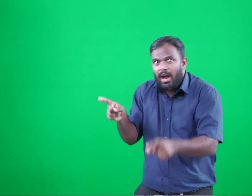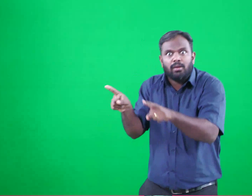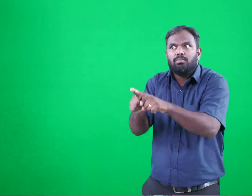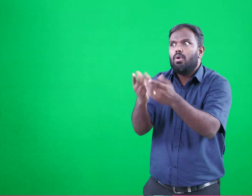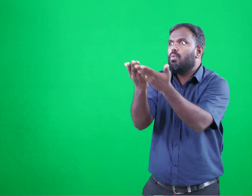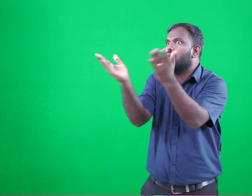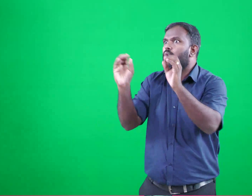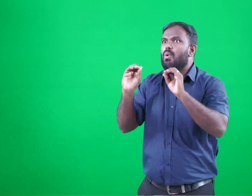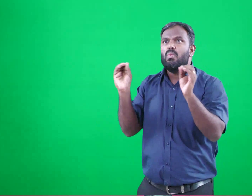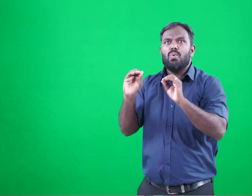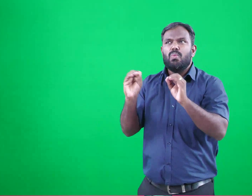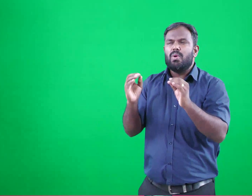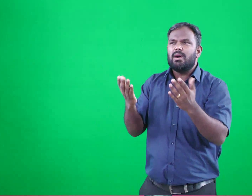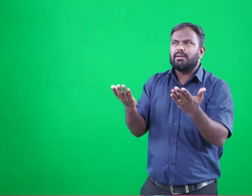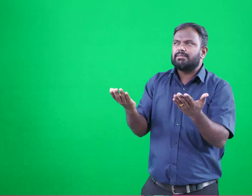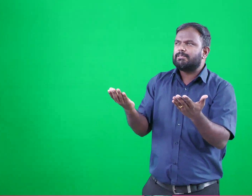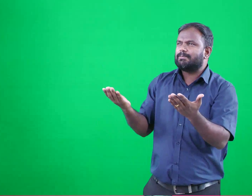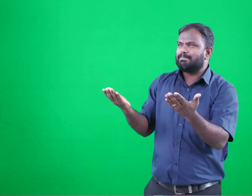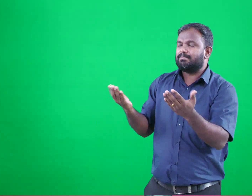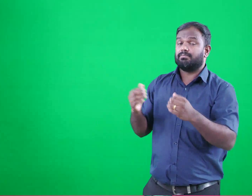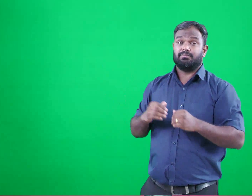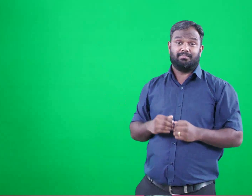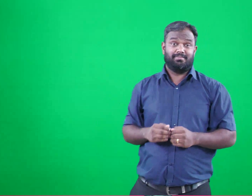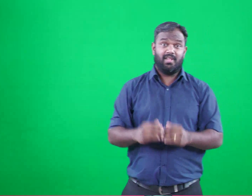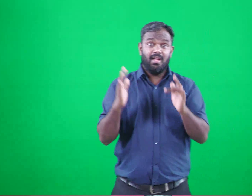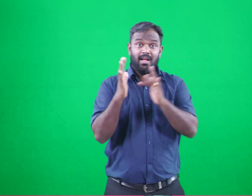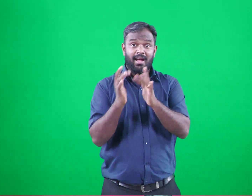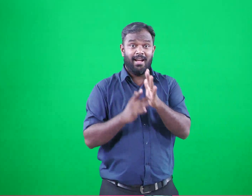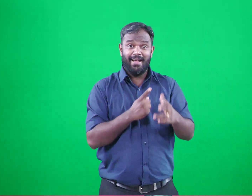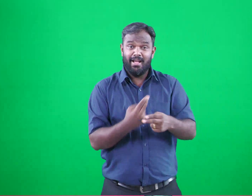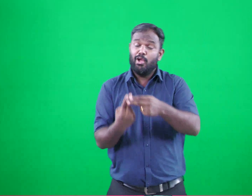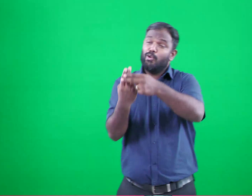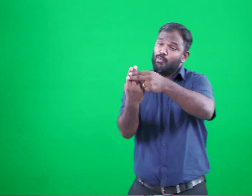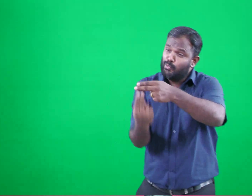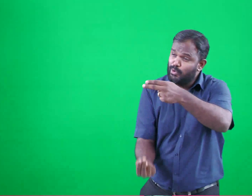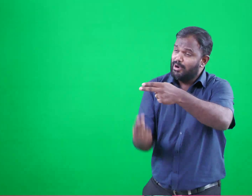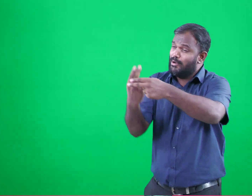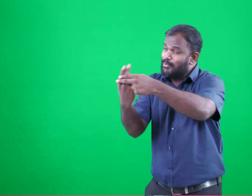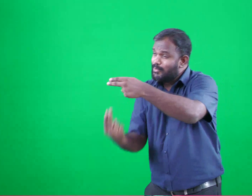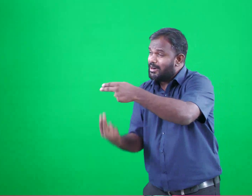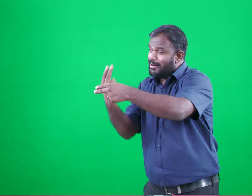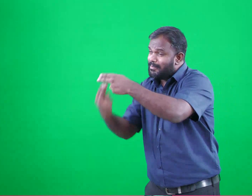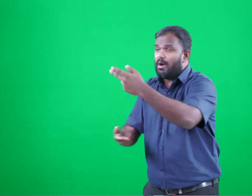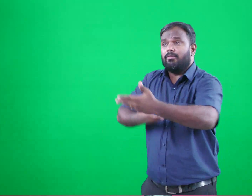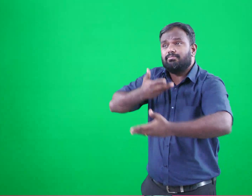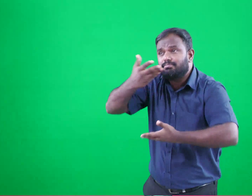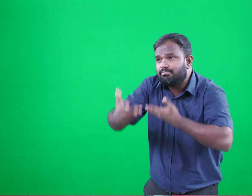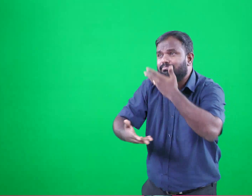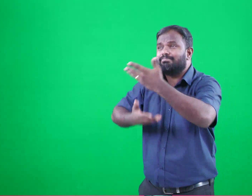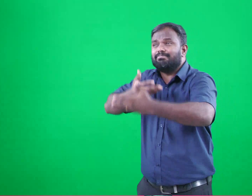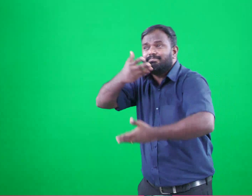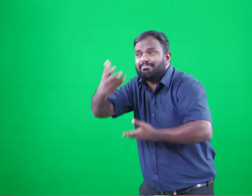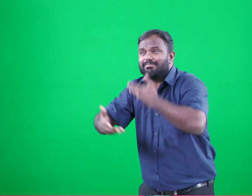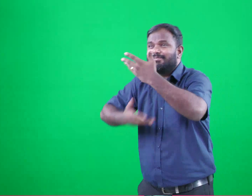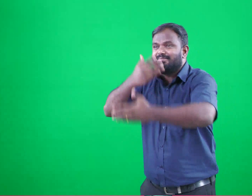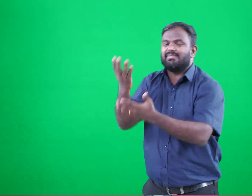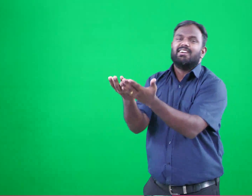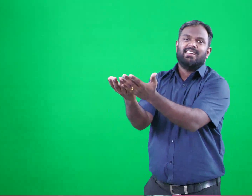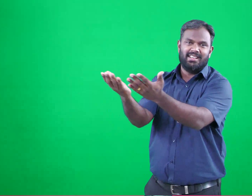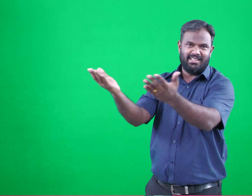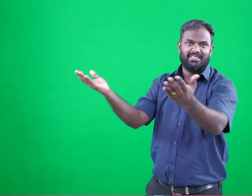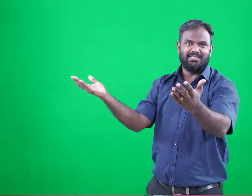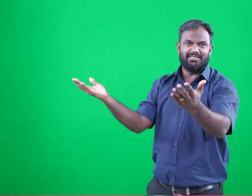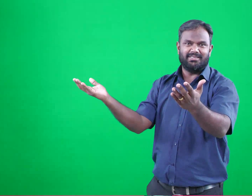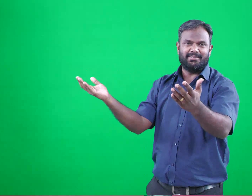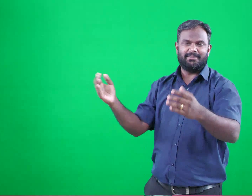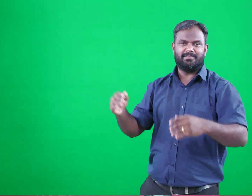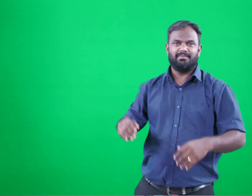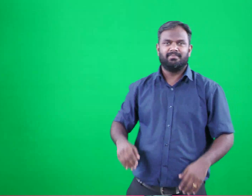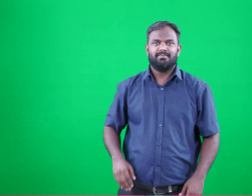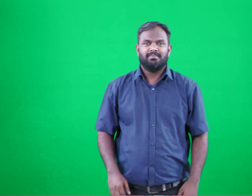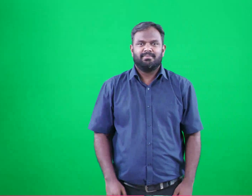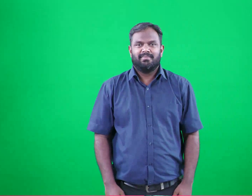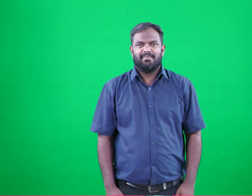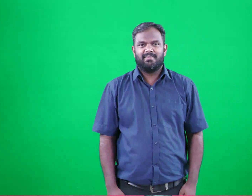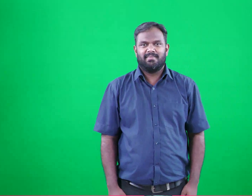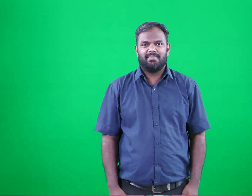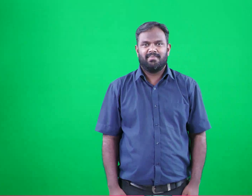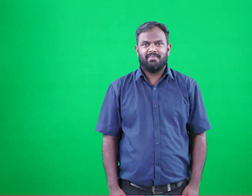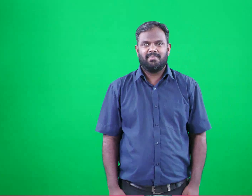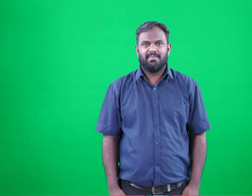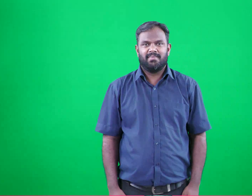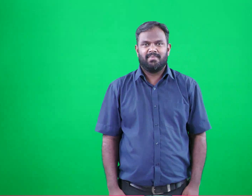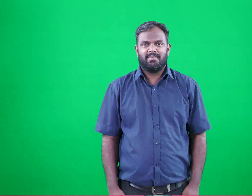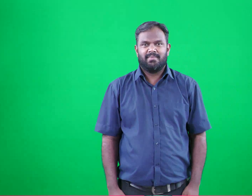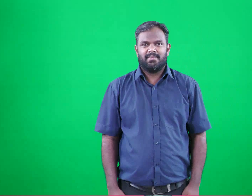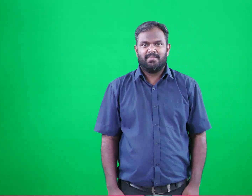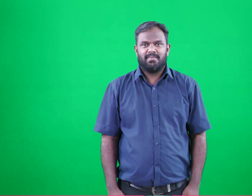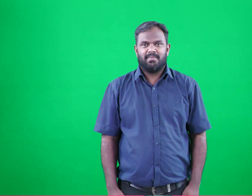And He began to teach them many things.